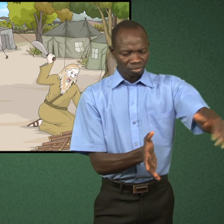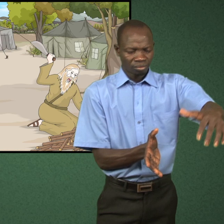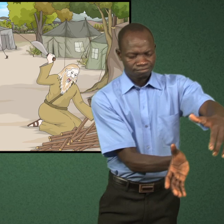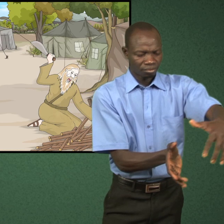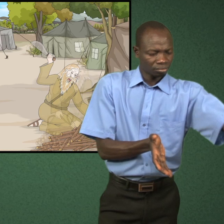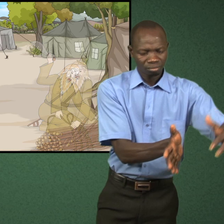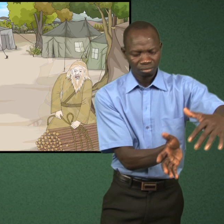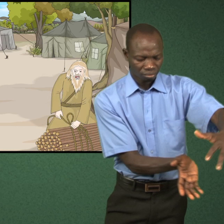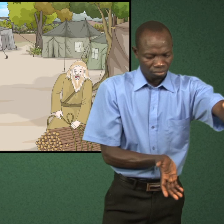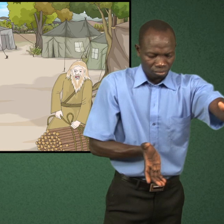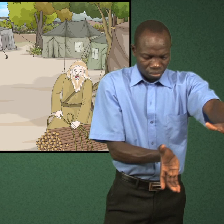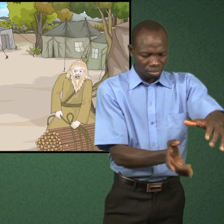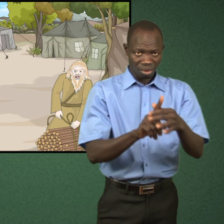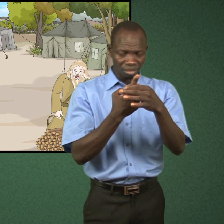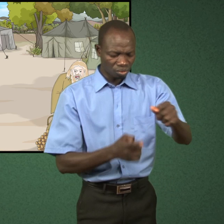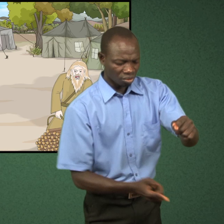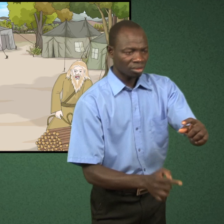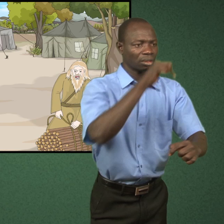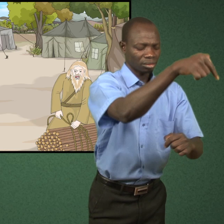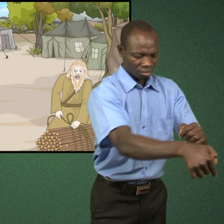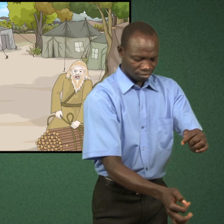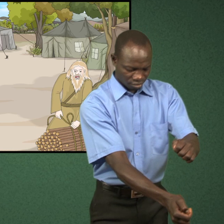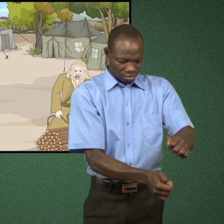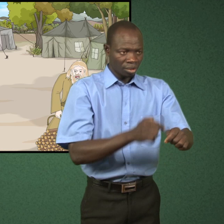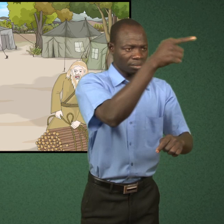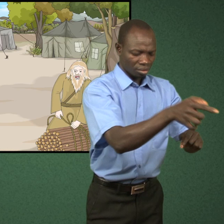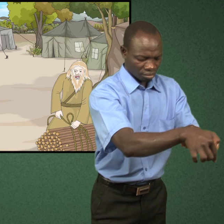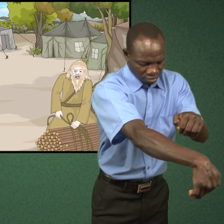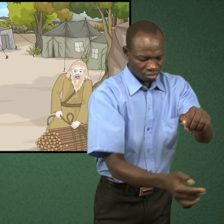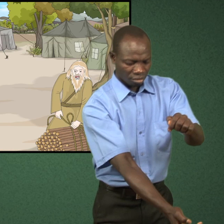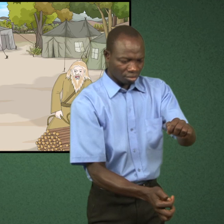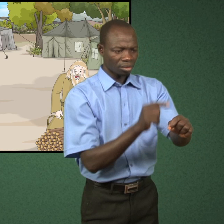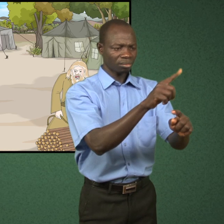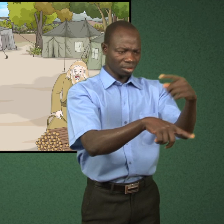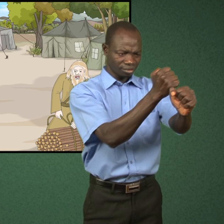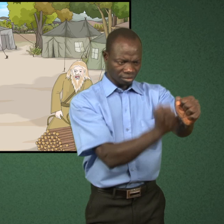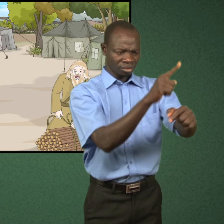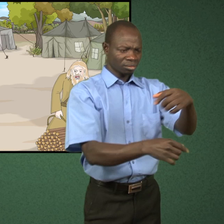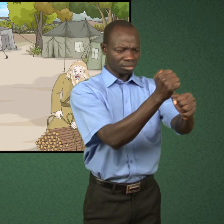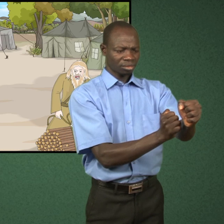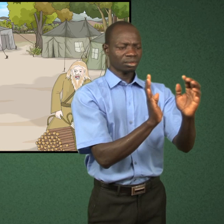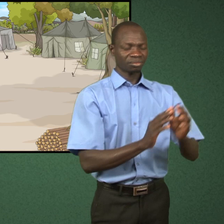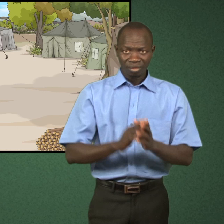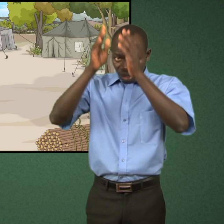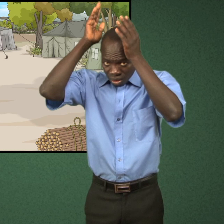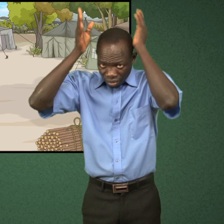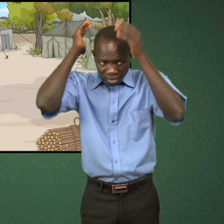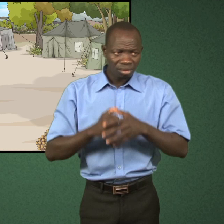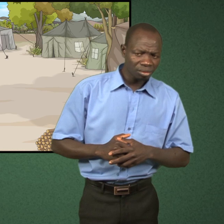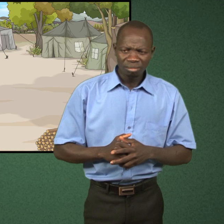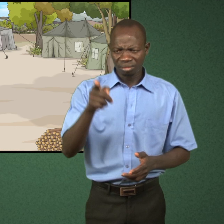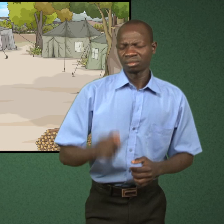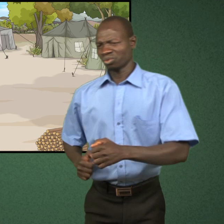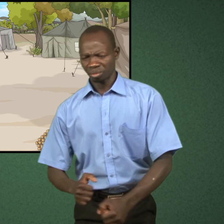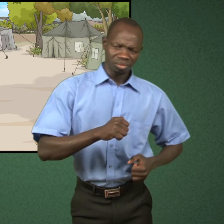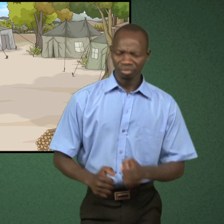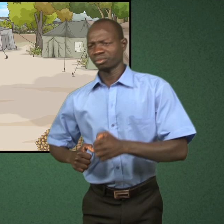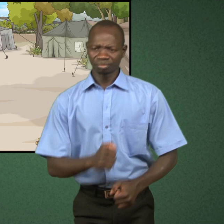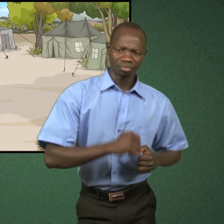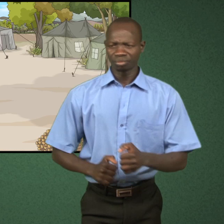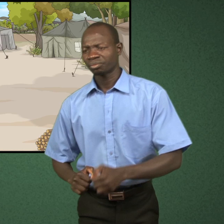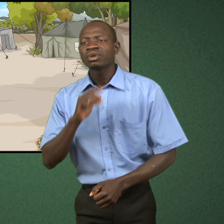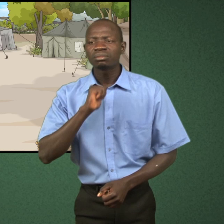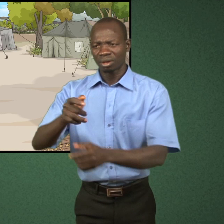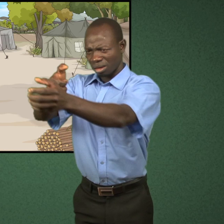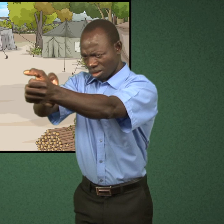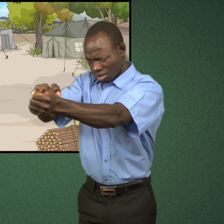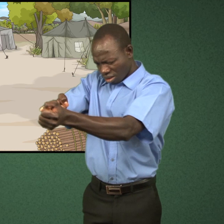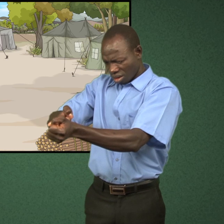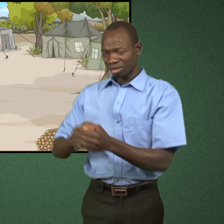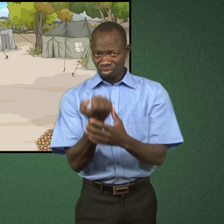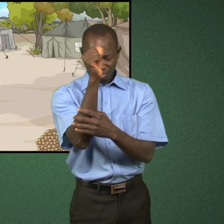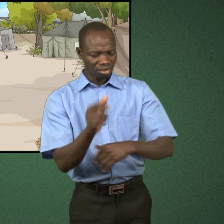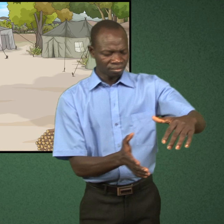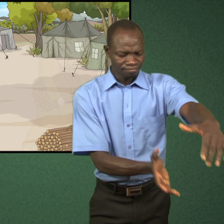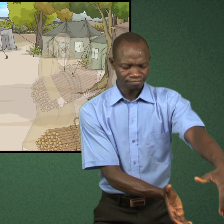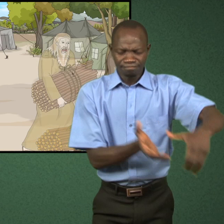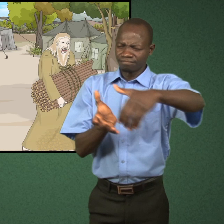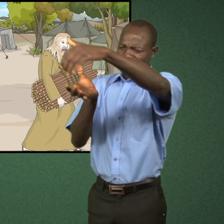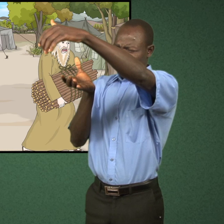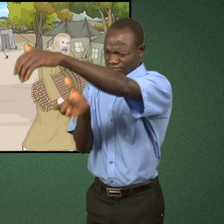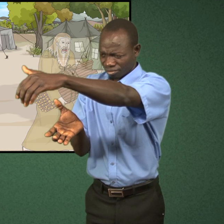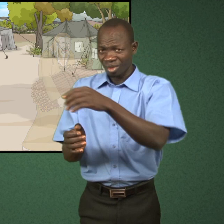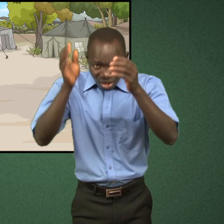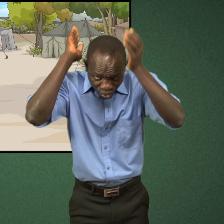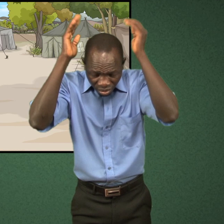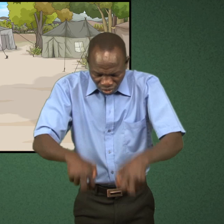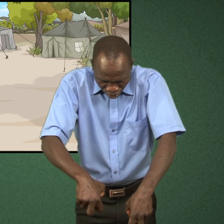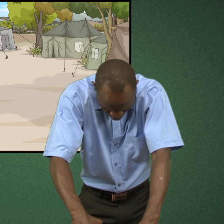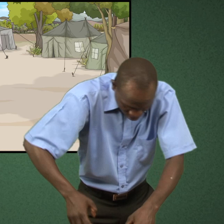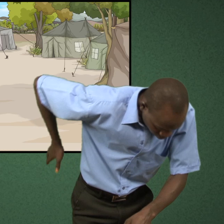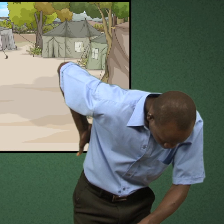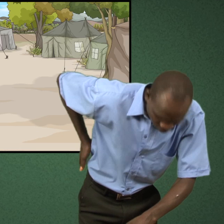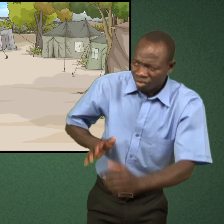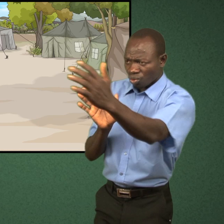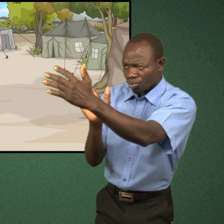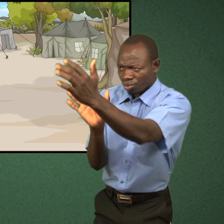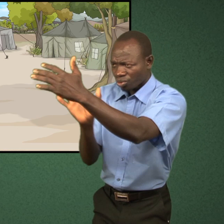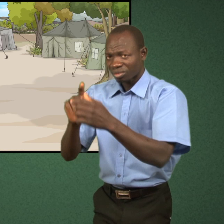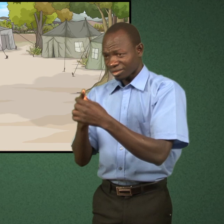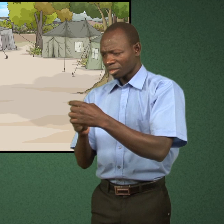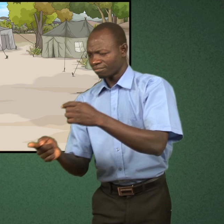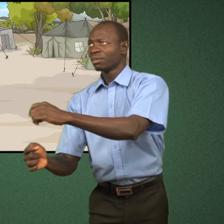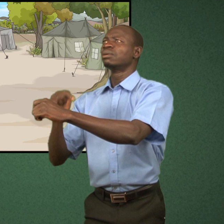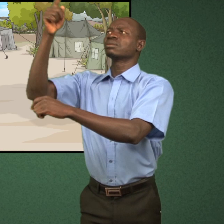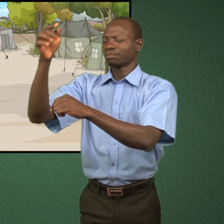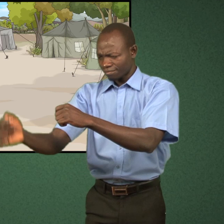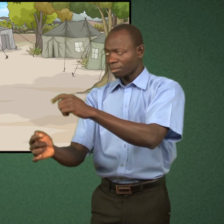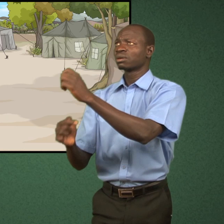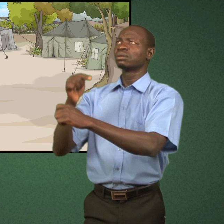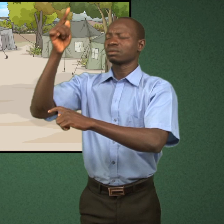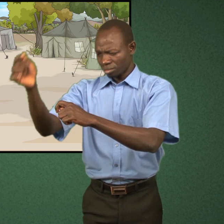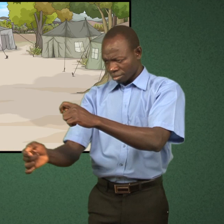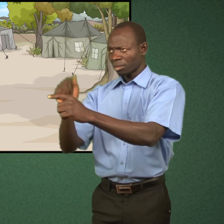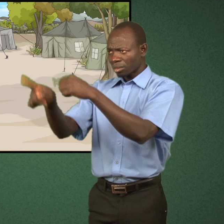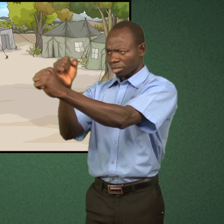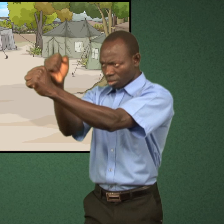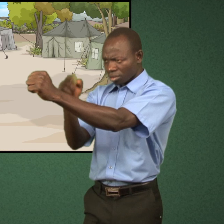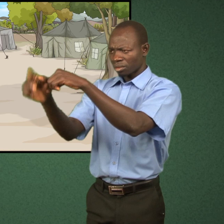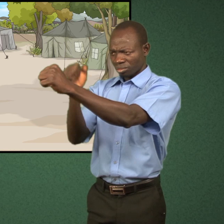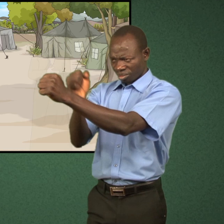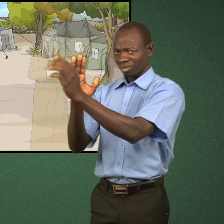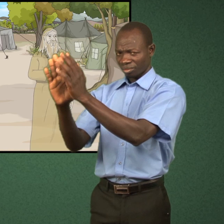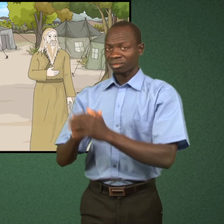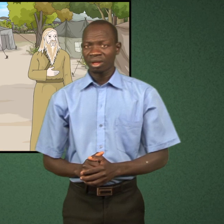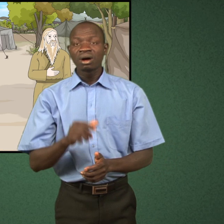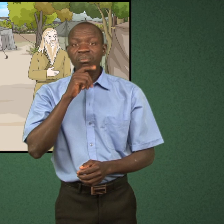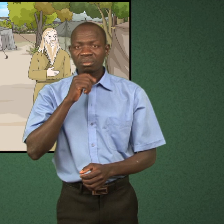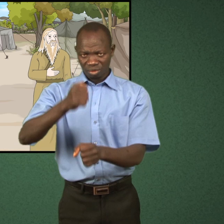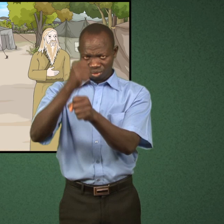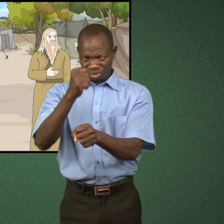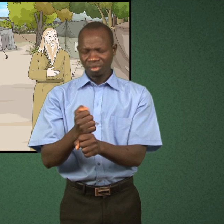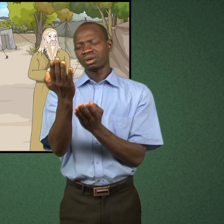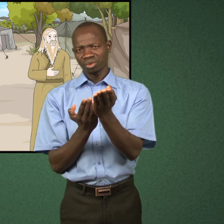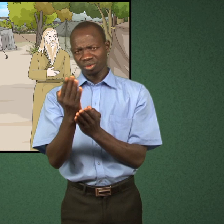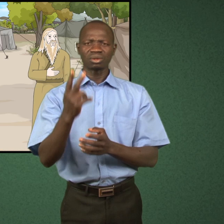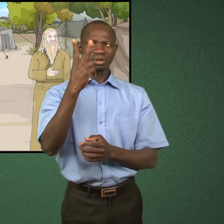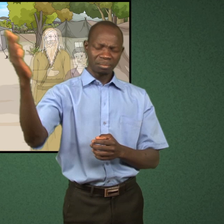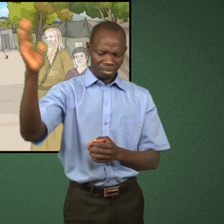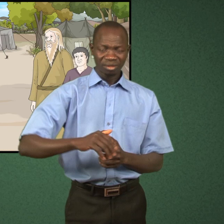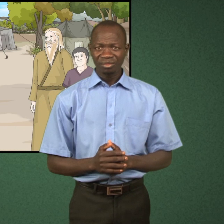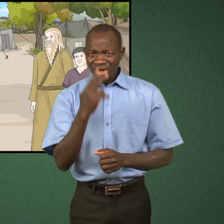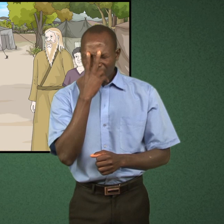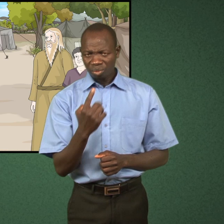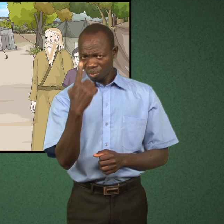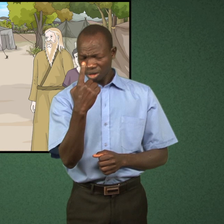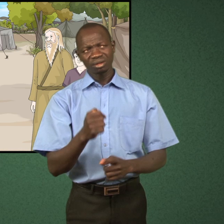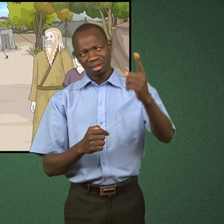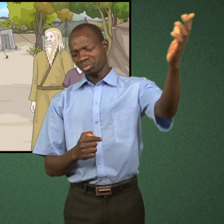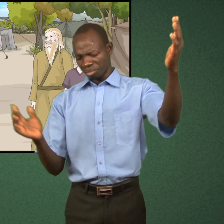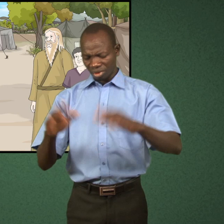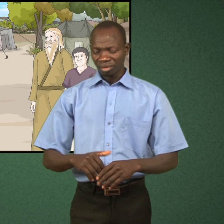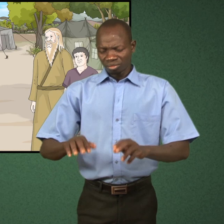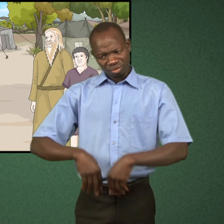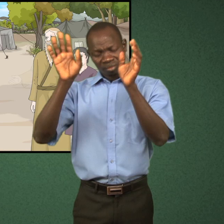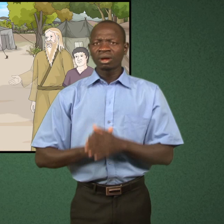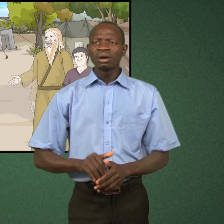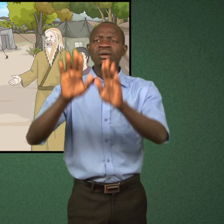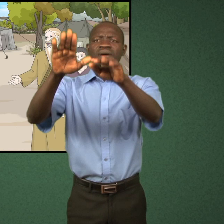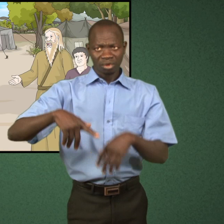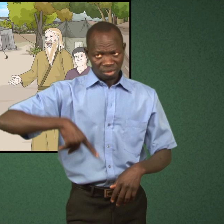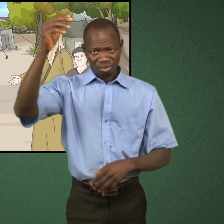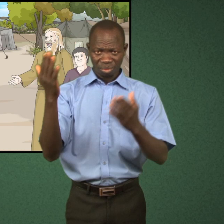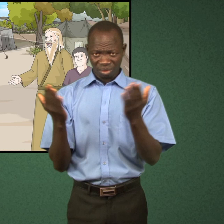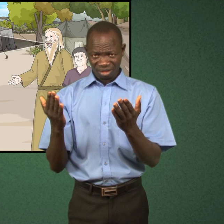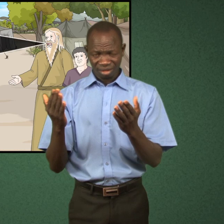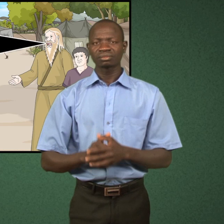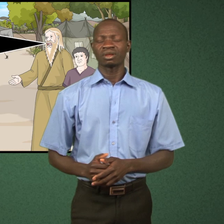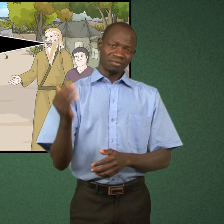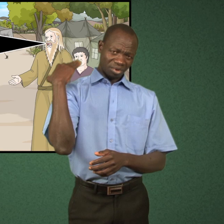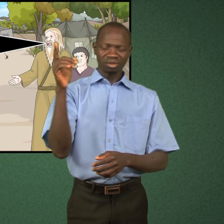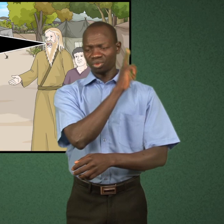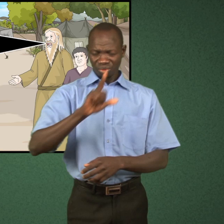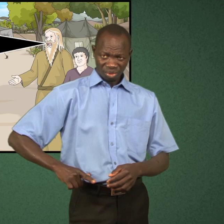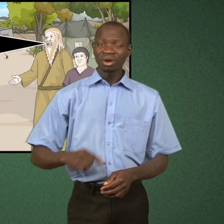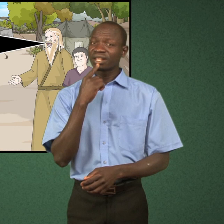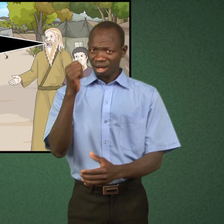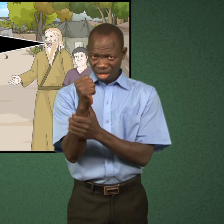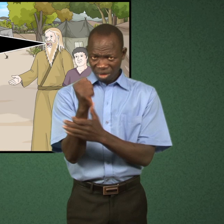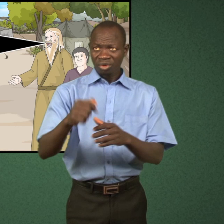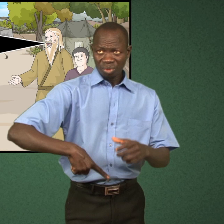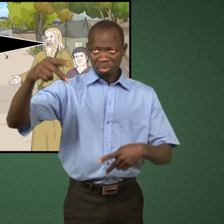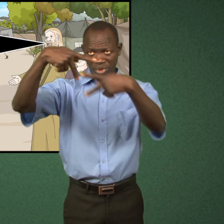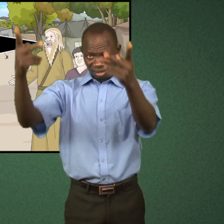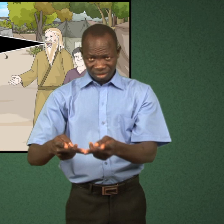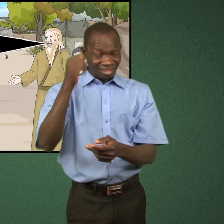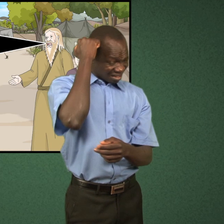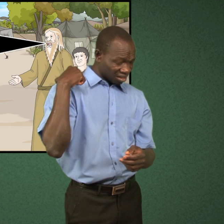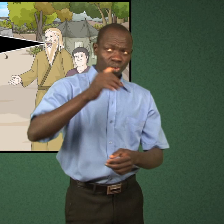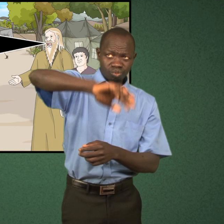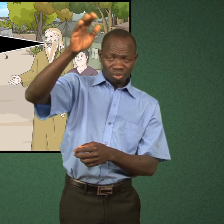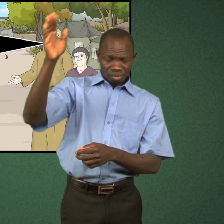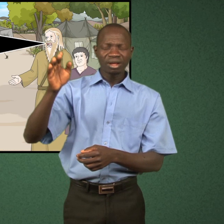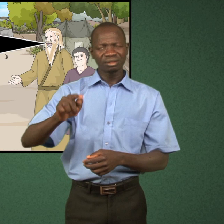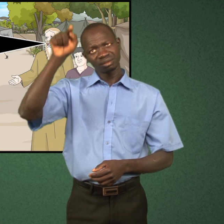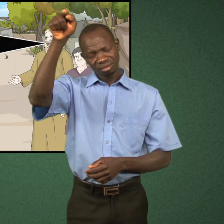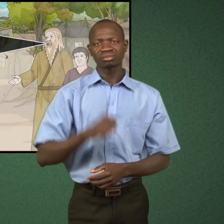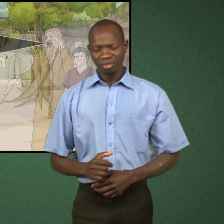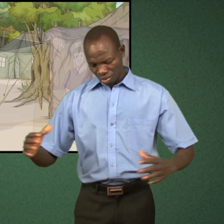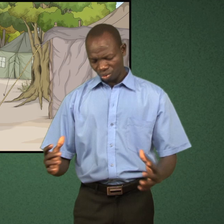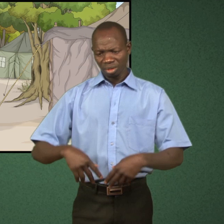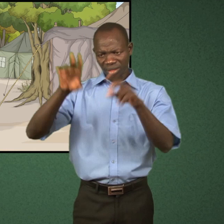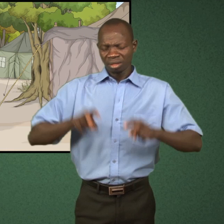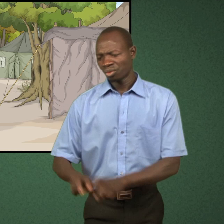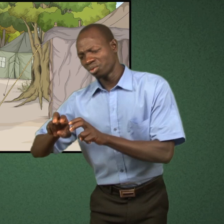So Abraham got up early the next morning, saddled his donkey, and took along two of his servants and his son Isaac.